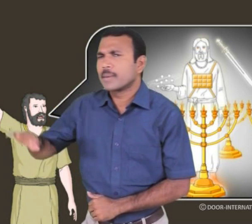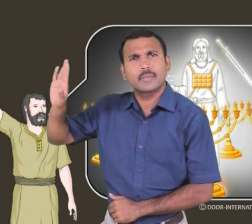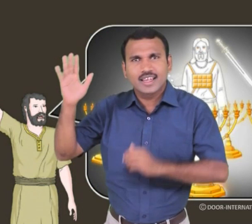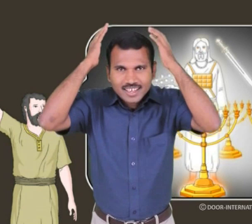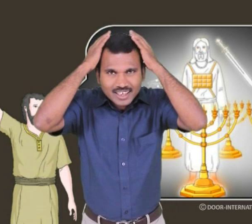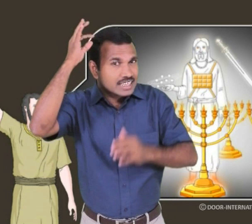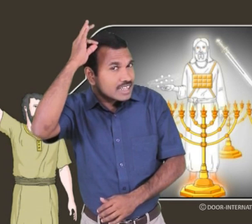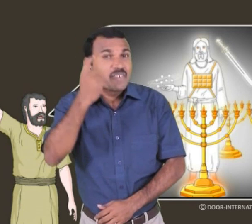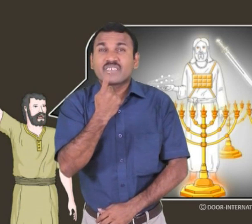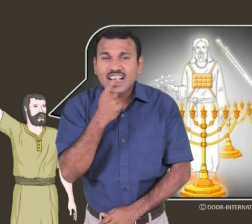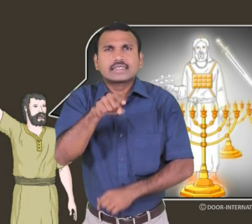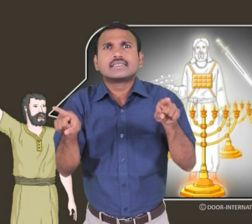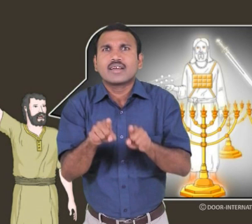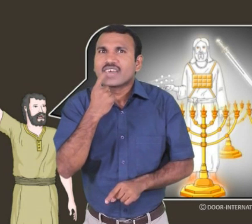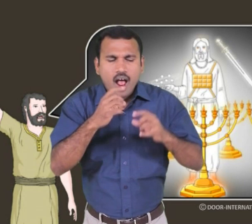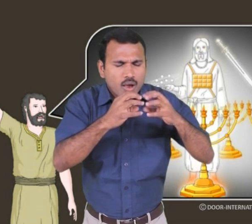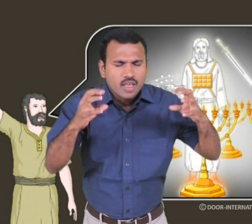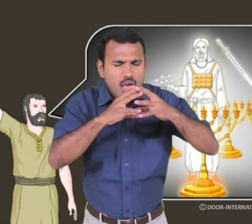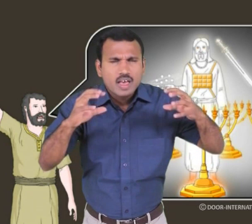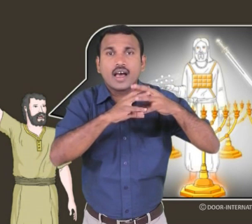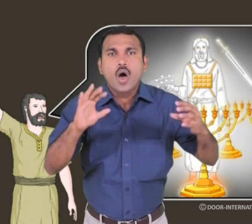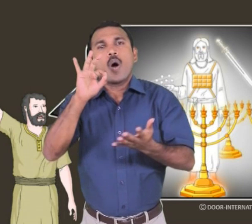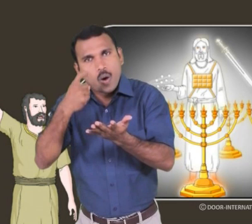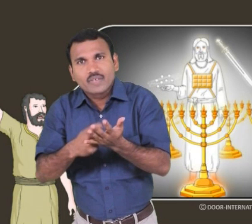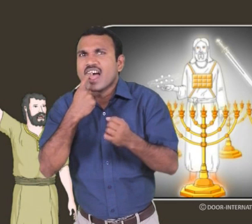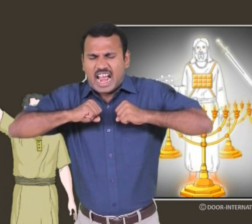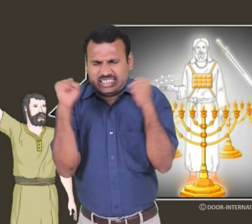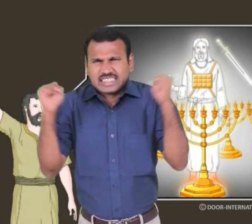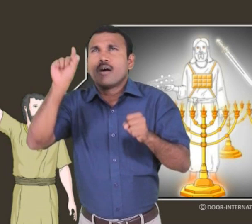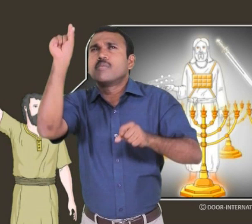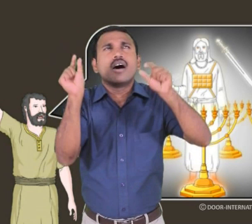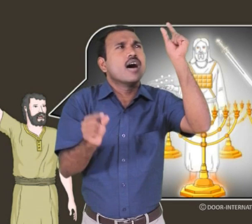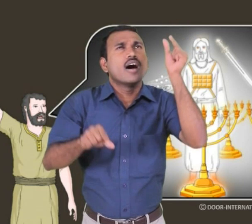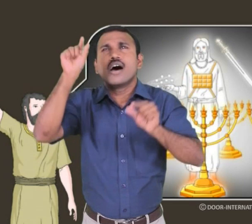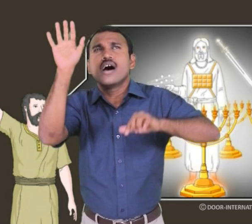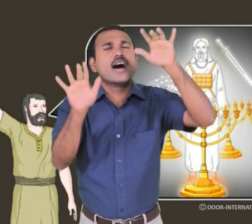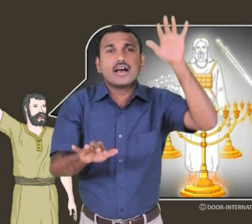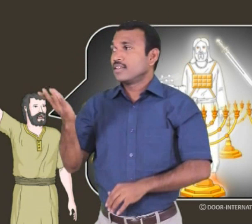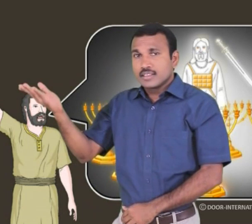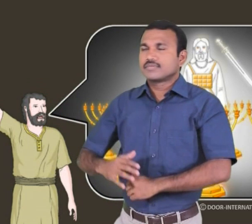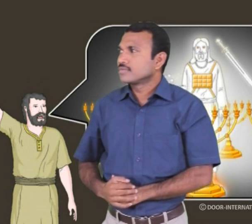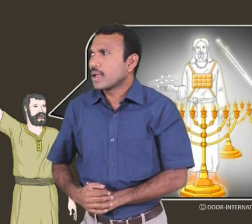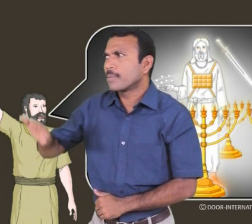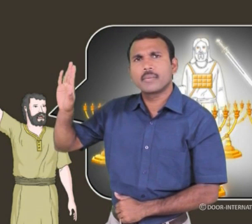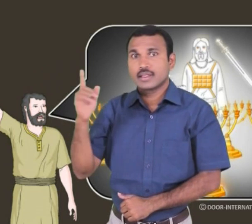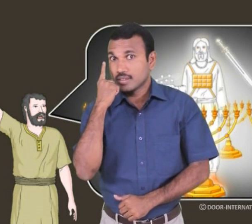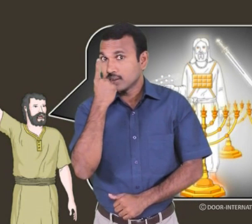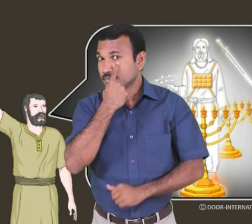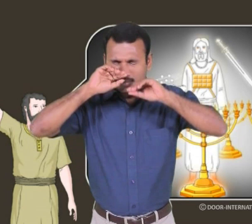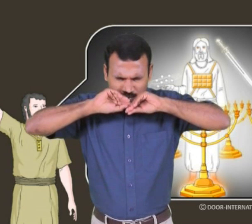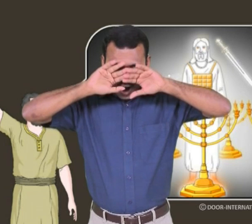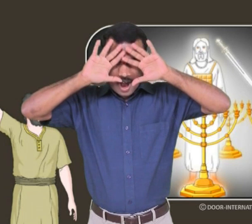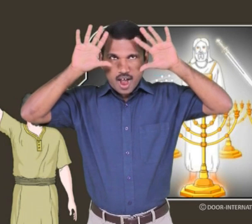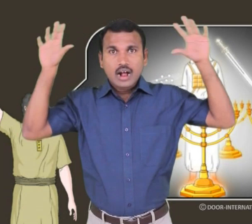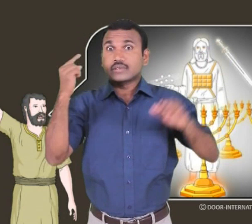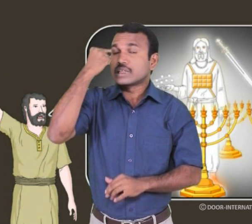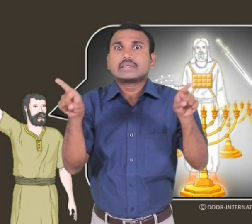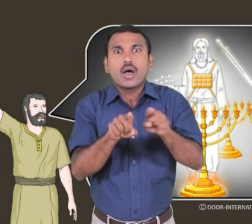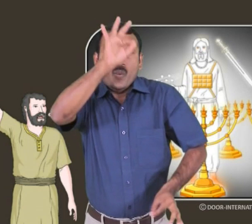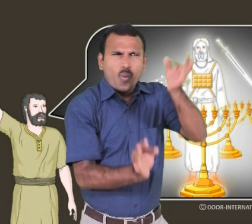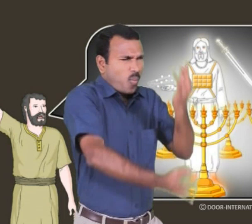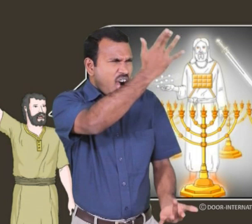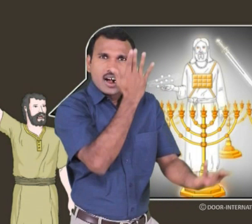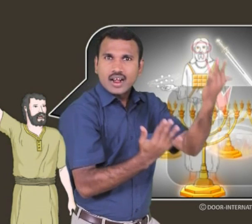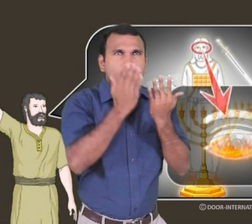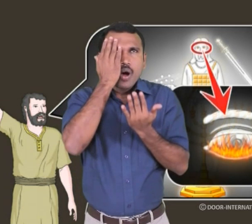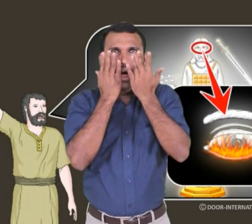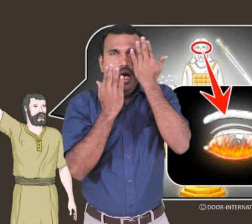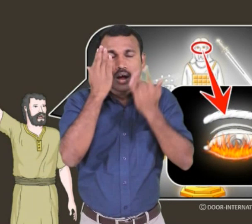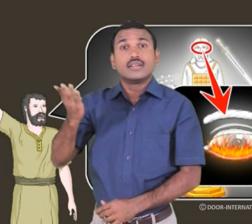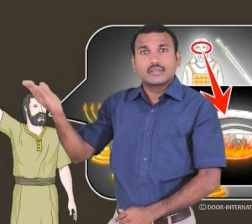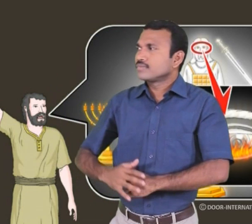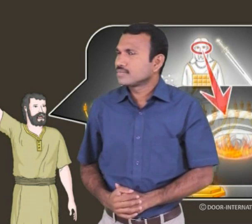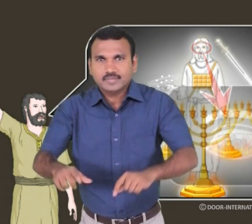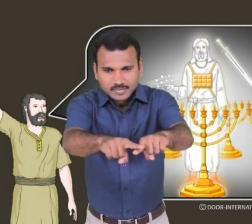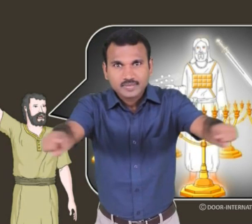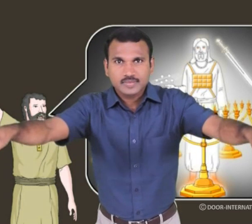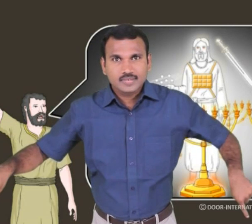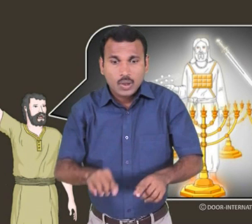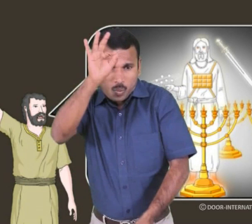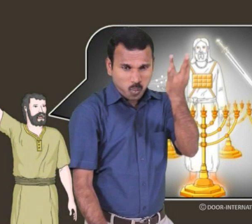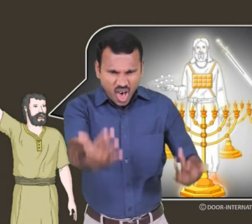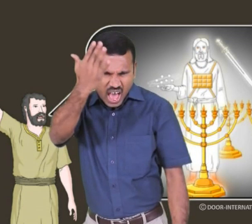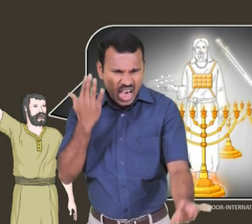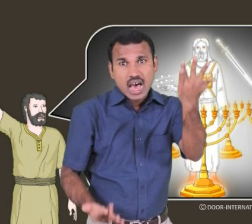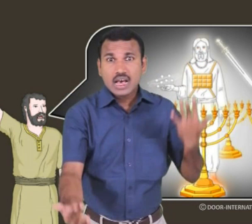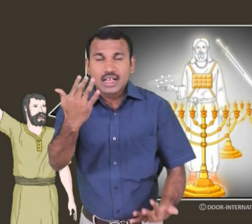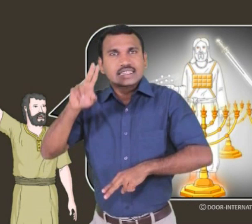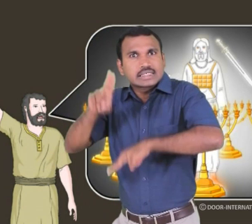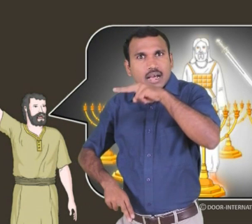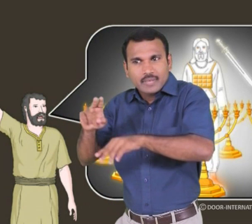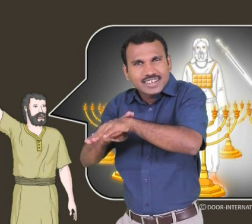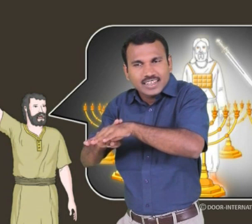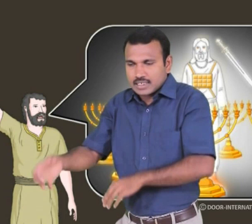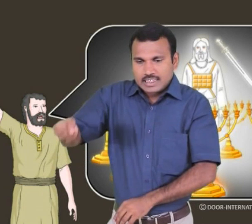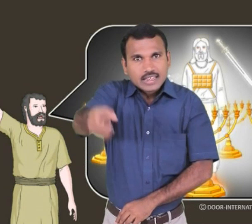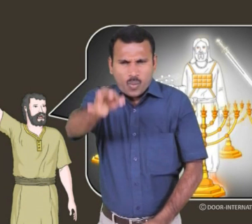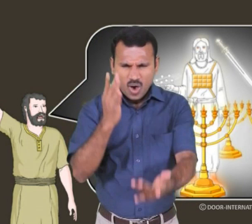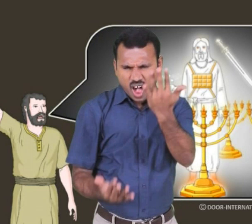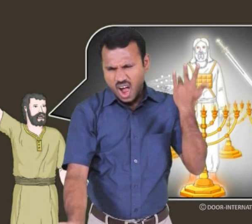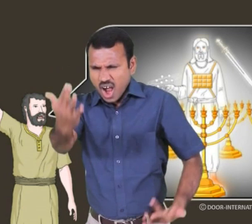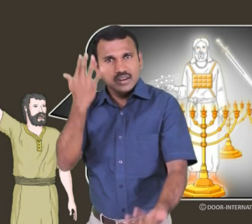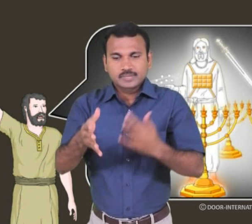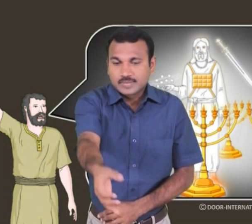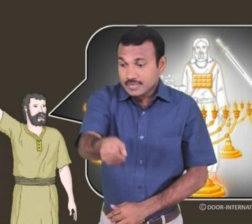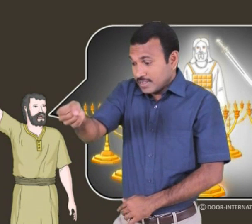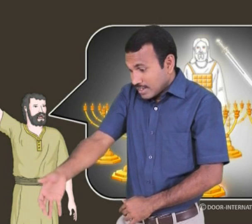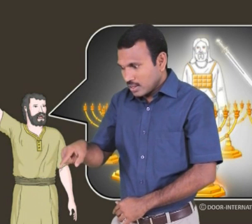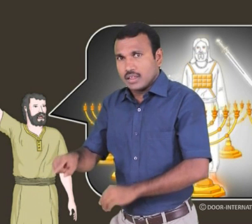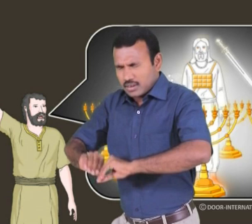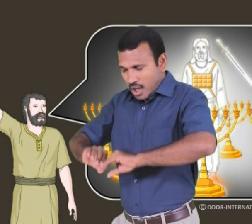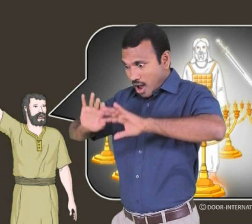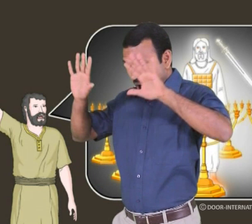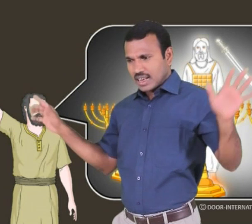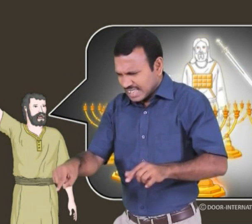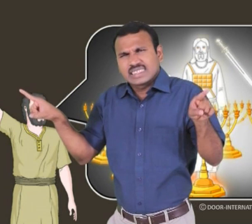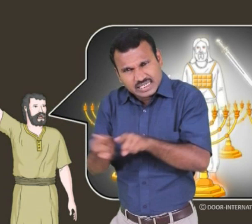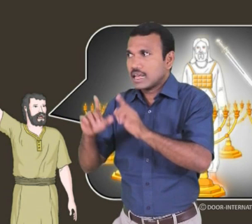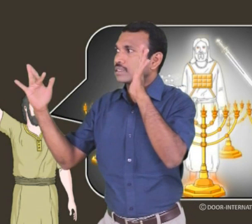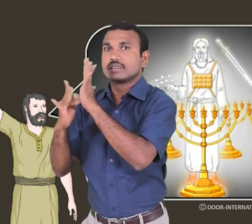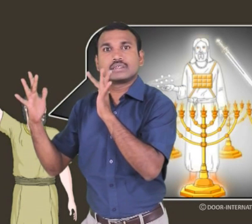The hair of His head was white like wool, as white as snow, and His eyes were like a blazing fire.